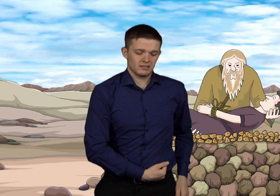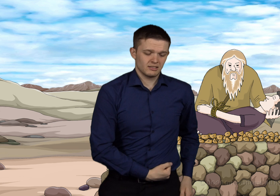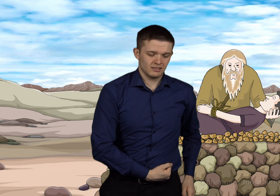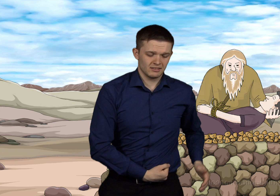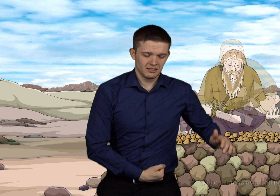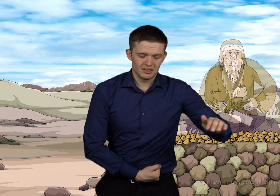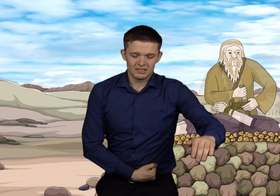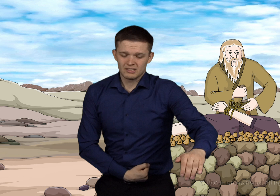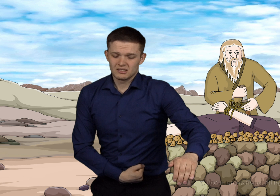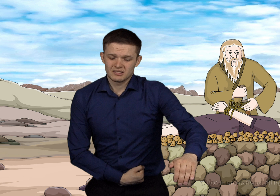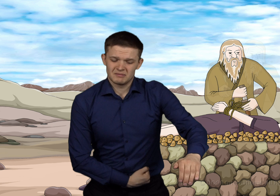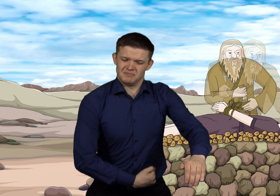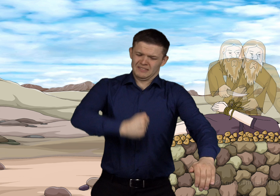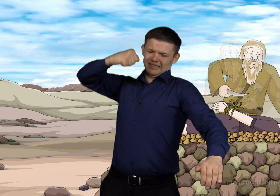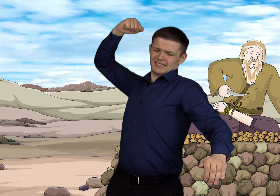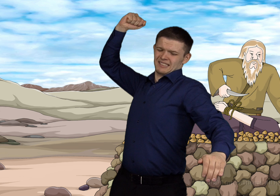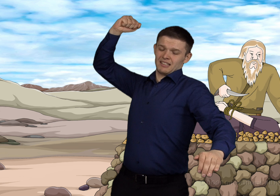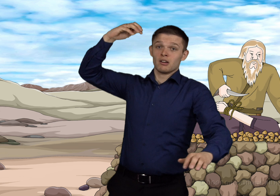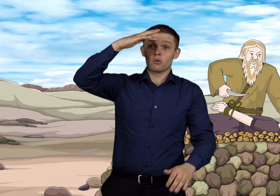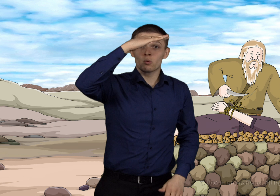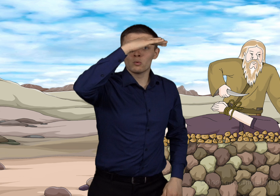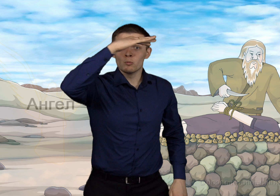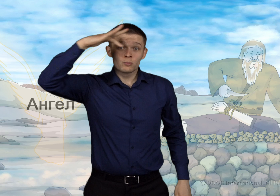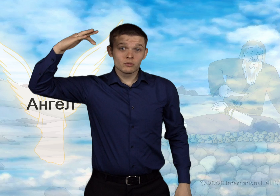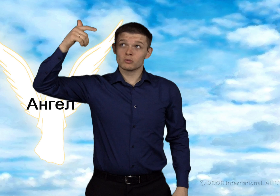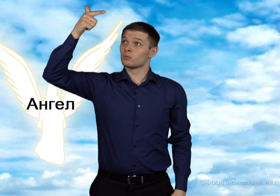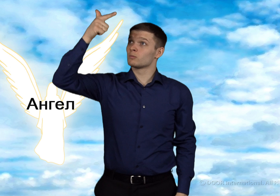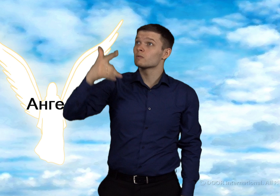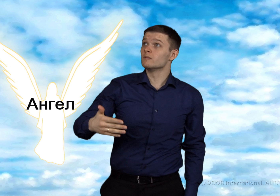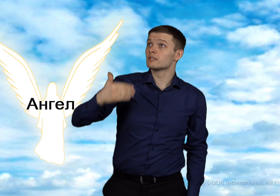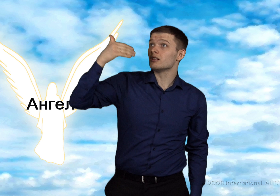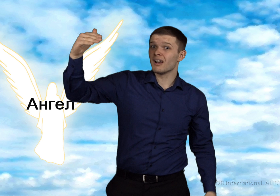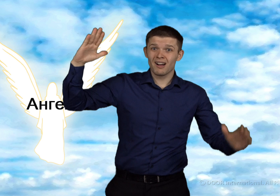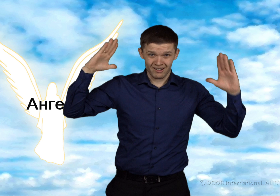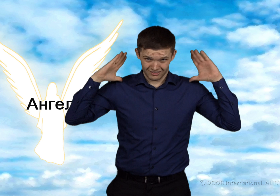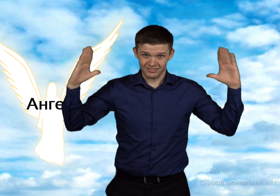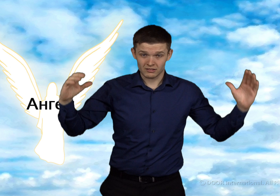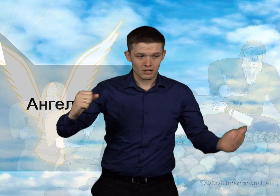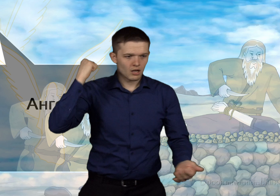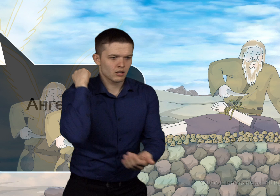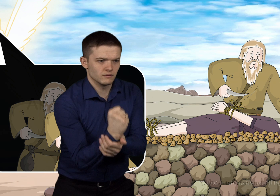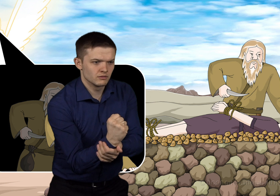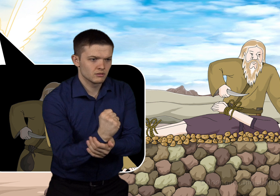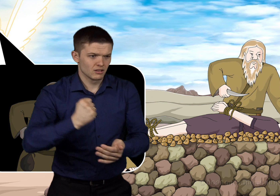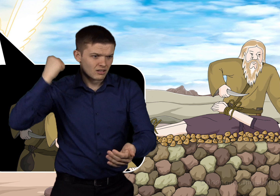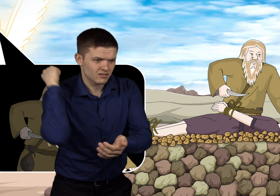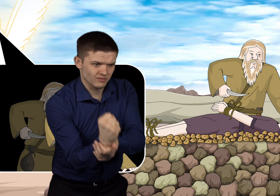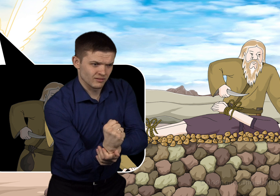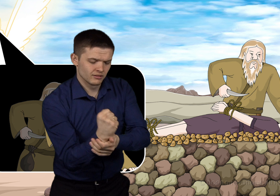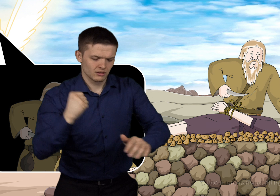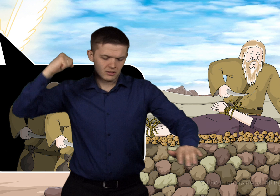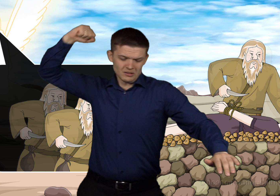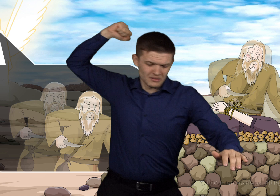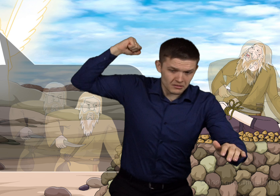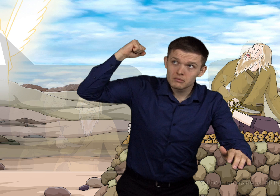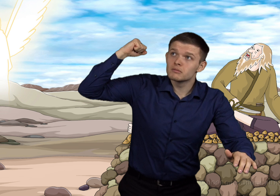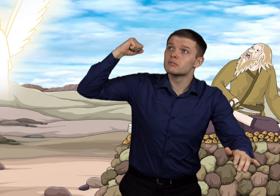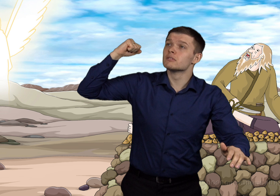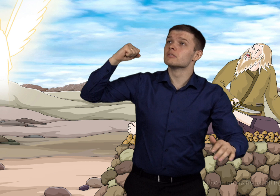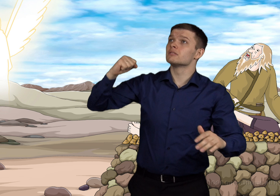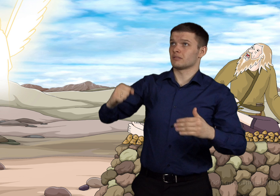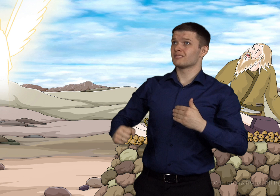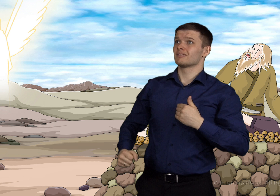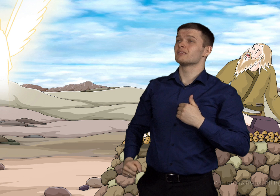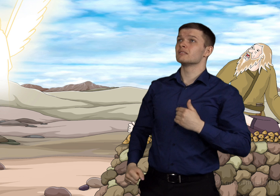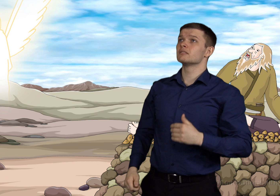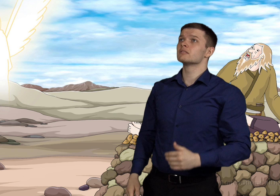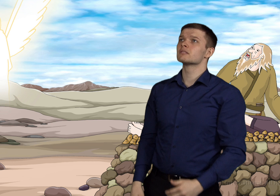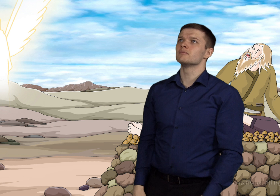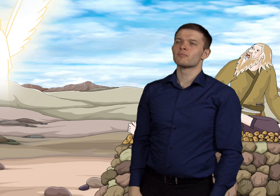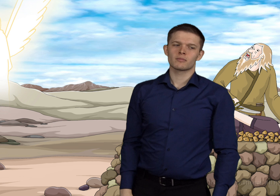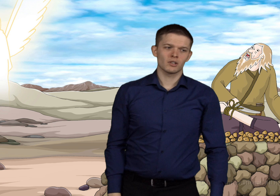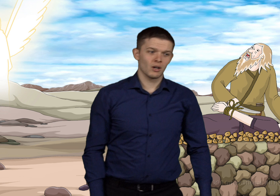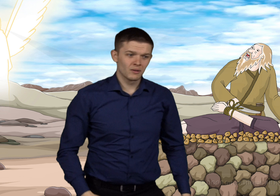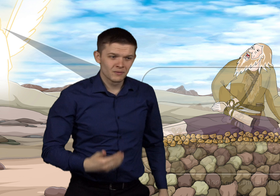Just then the angel of the LORD called out to him from heaven, “Abraham, Abraham!” “Here I am,” he replied.